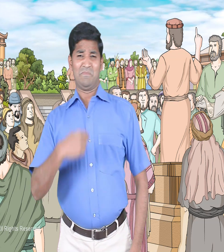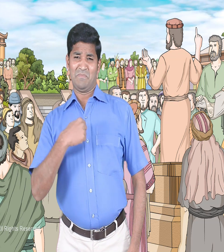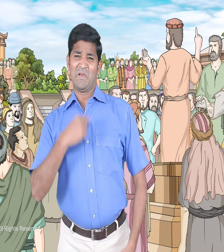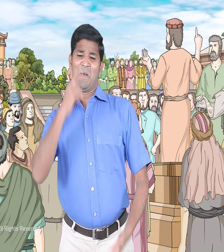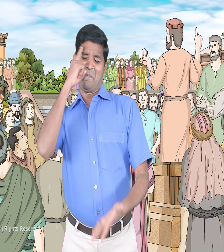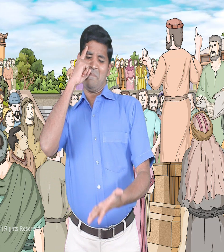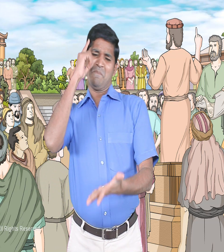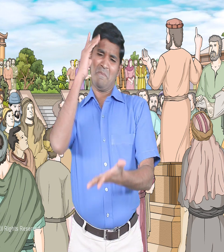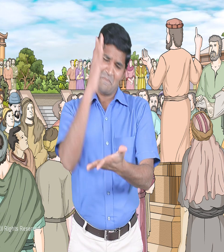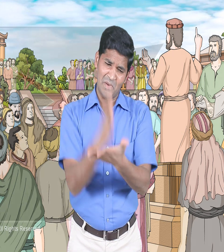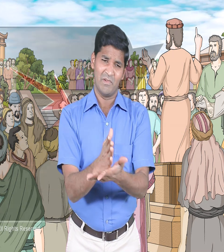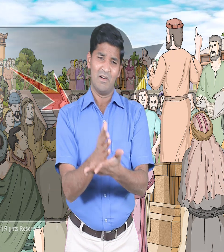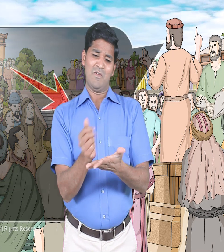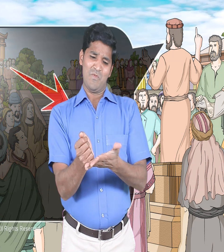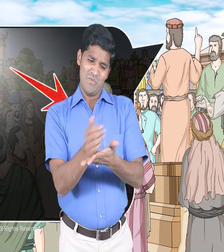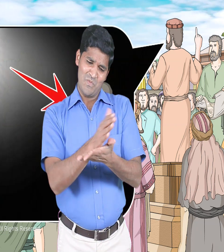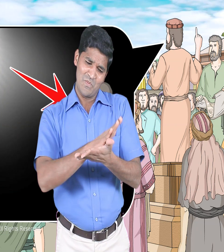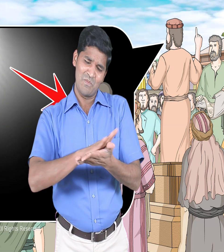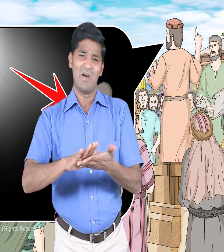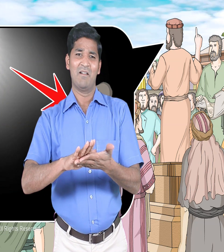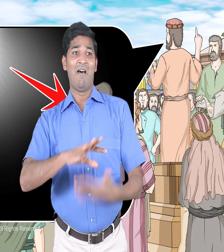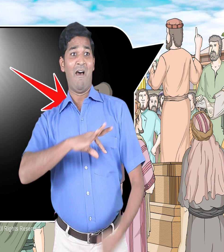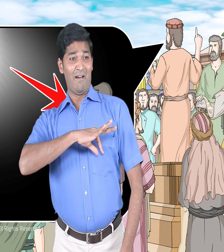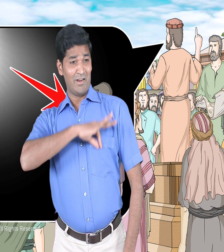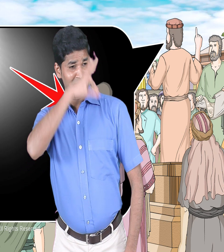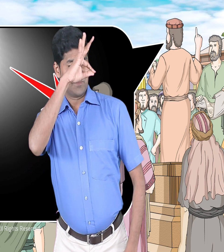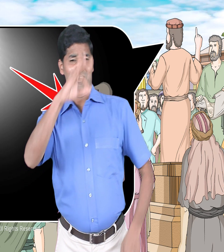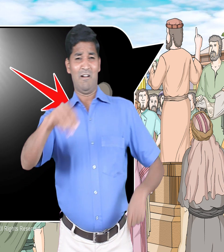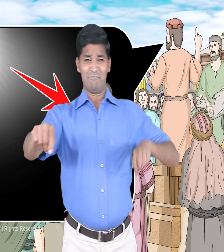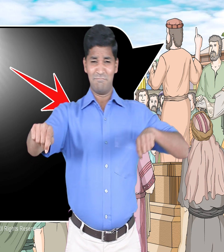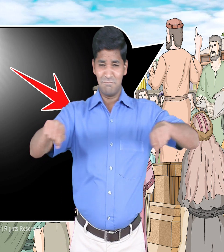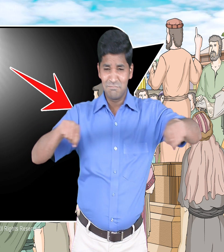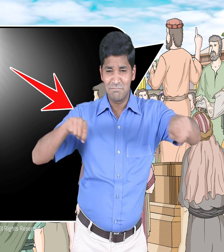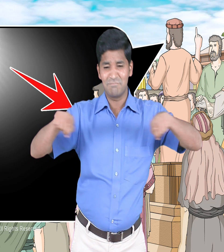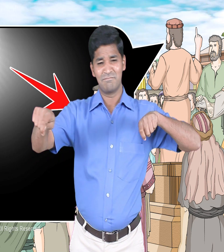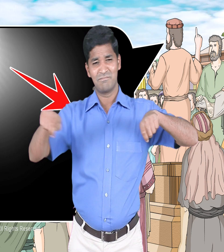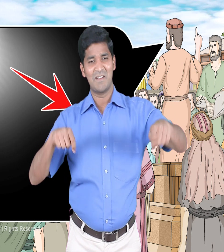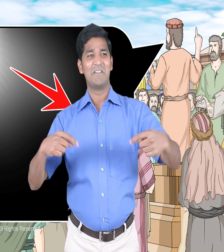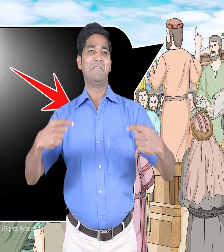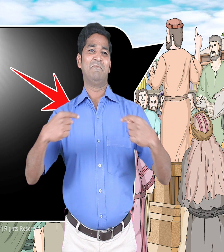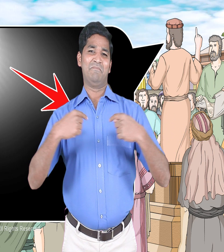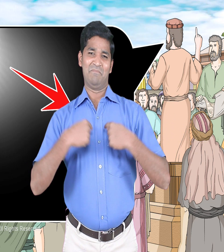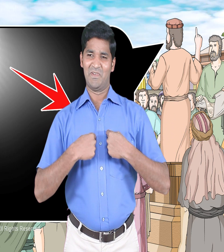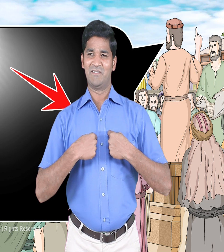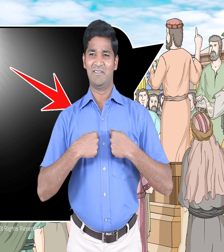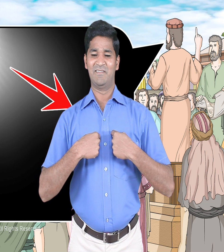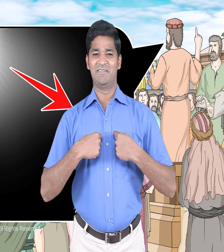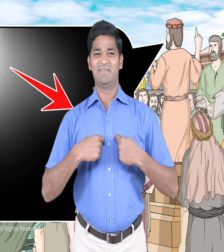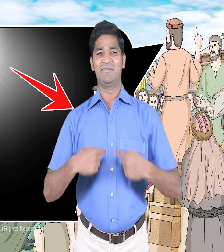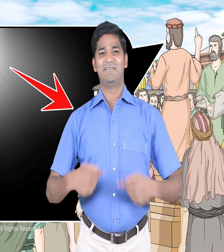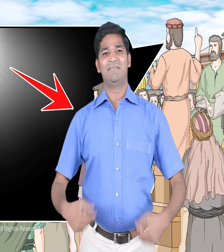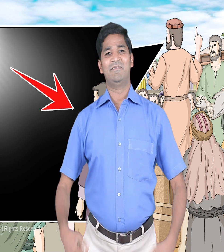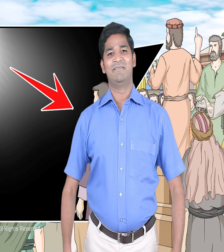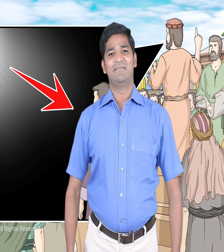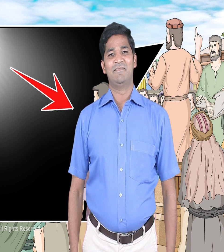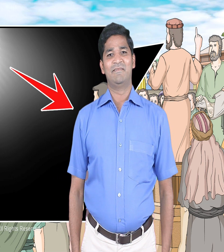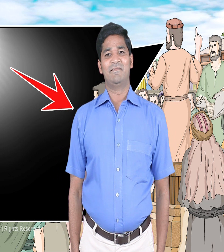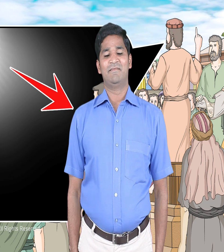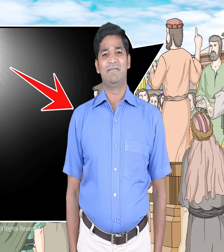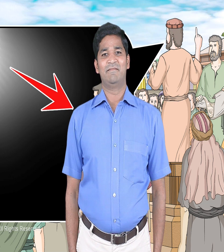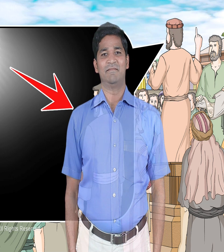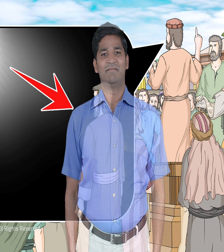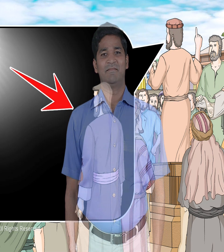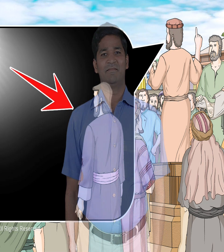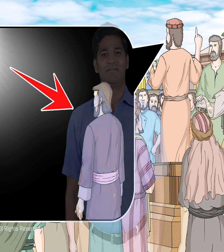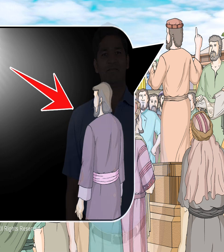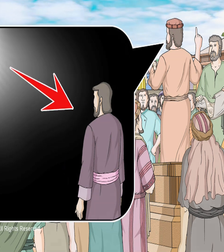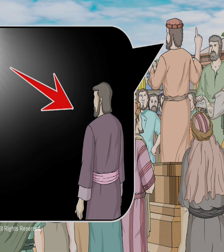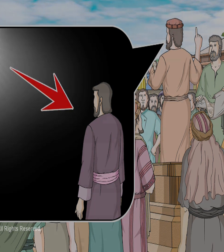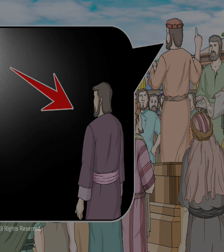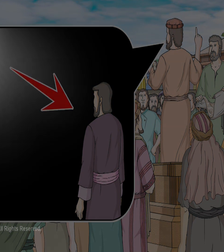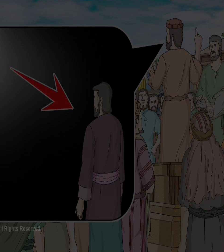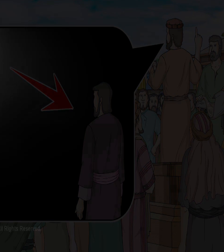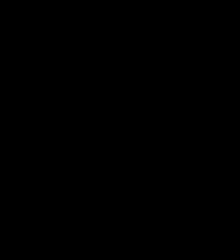And I think that I too have the Spirit of God.